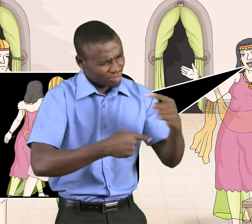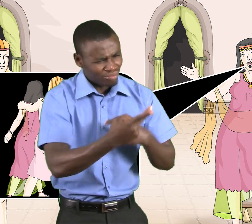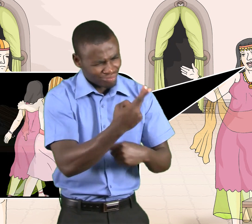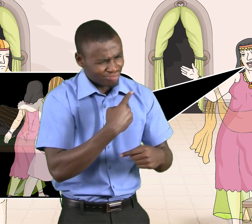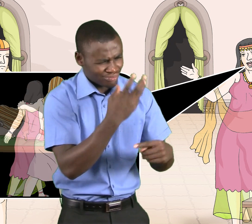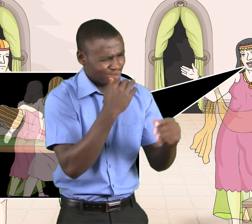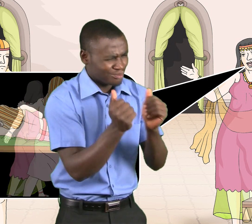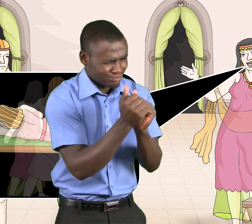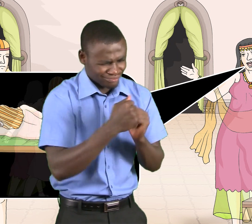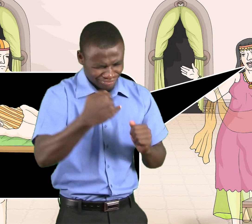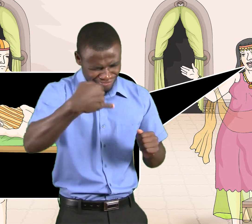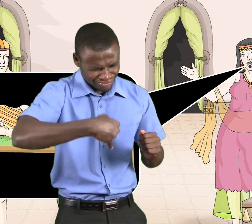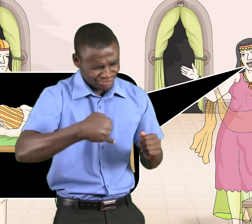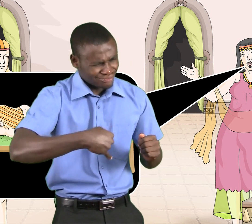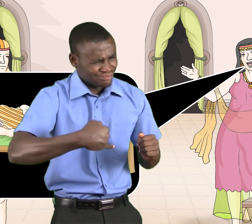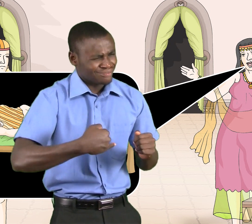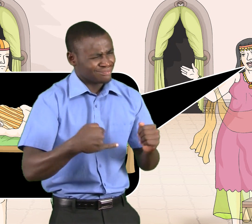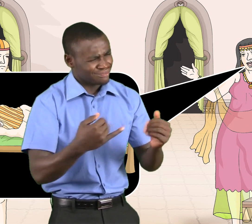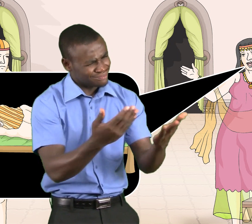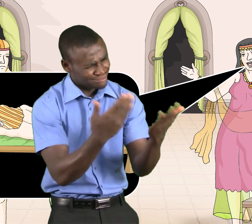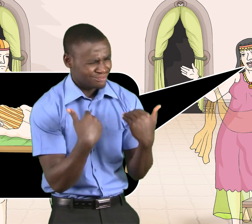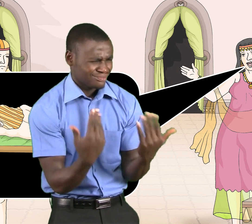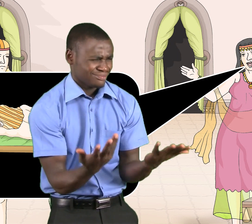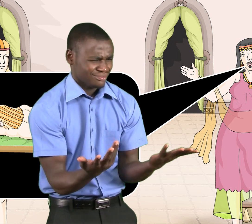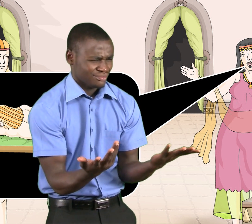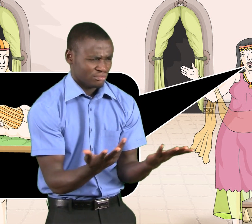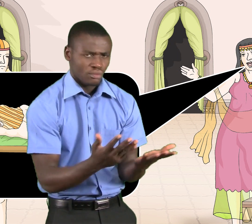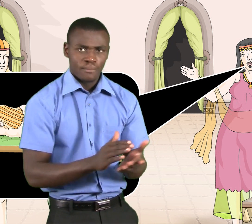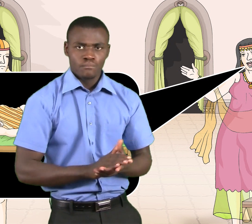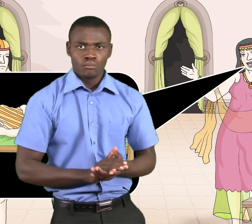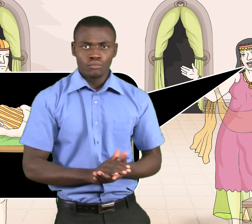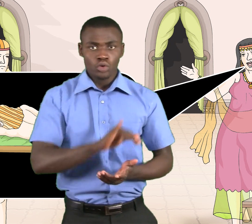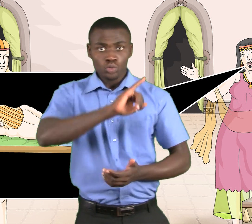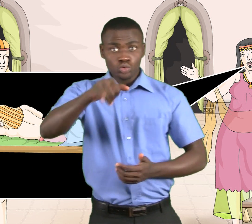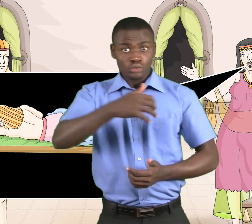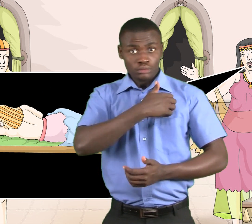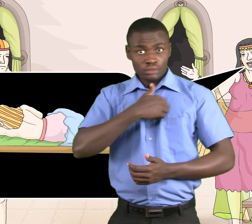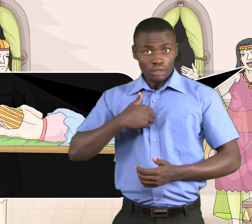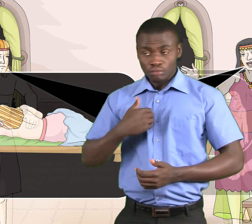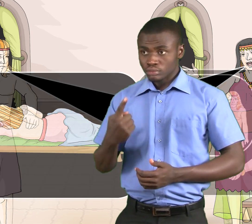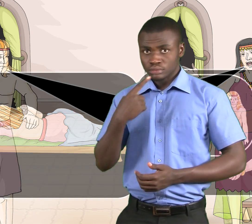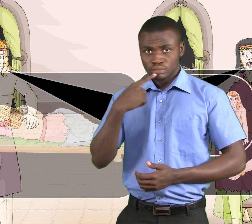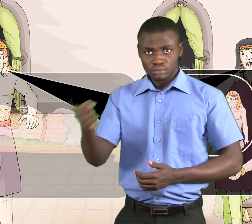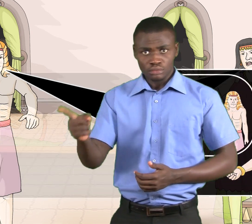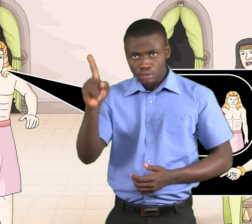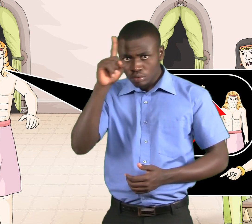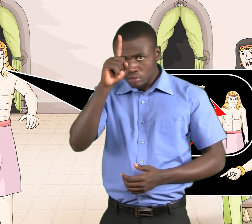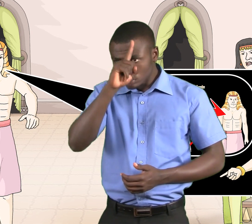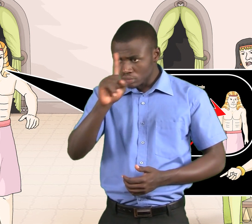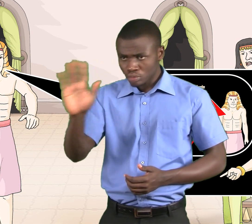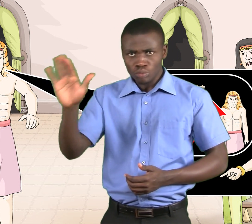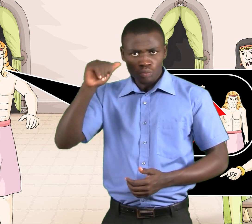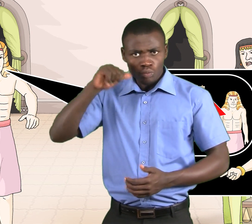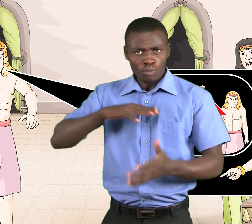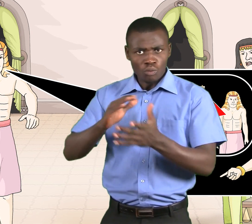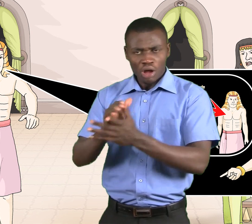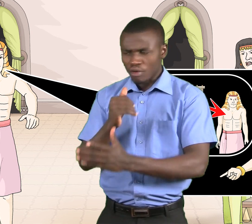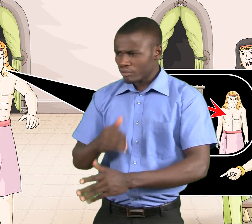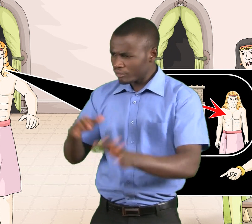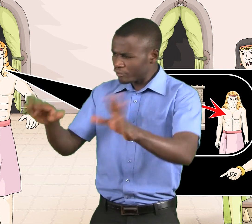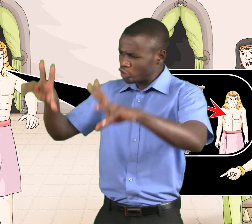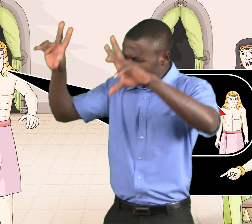But he refused.